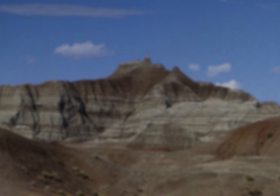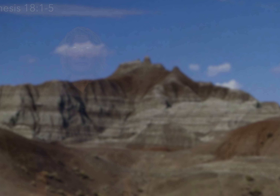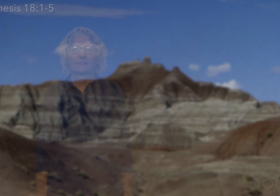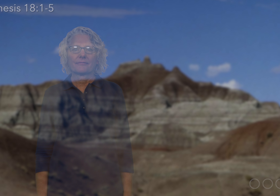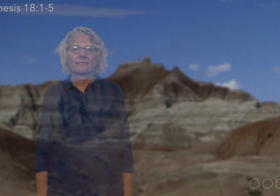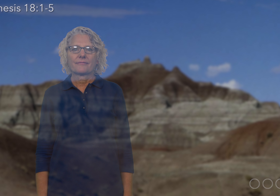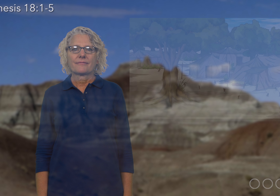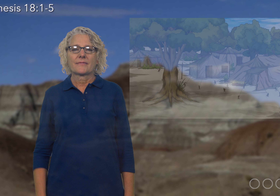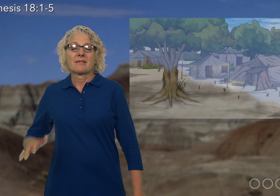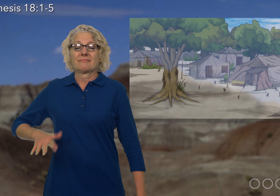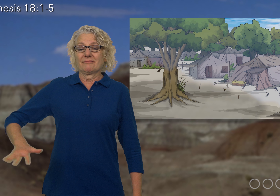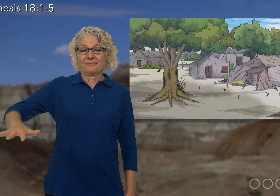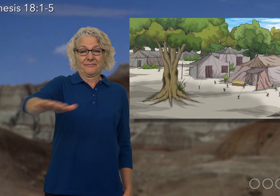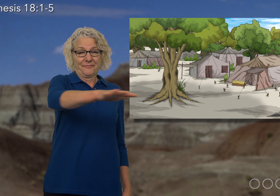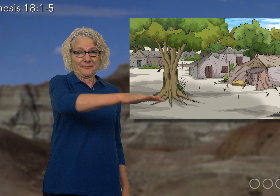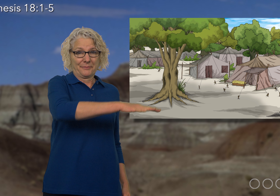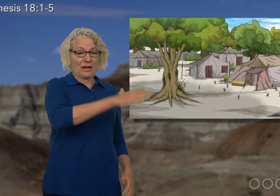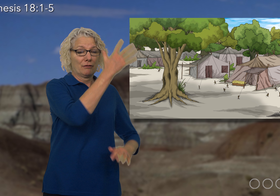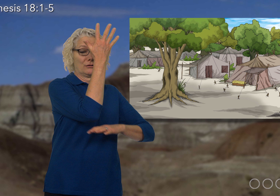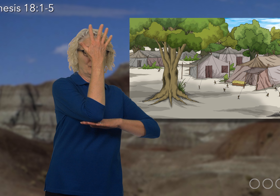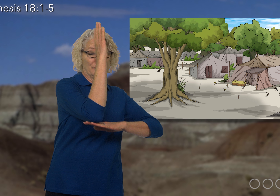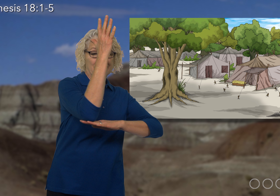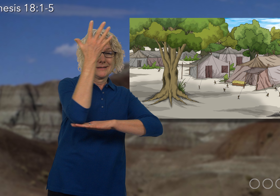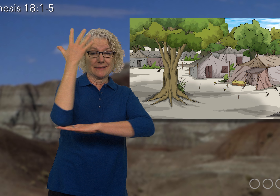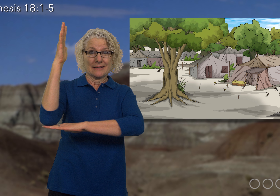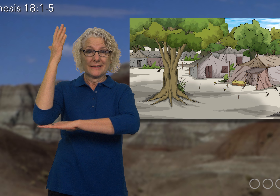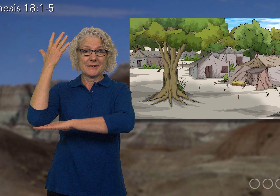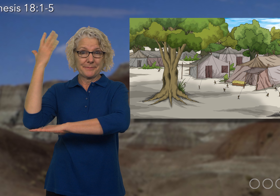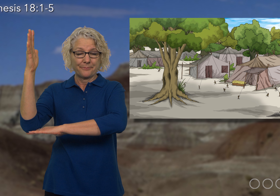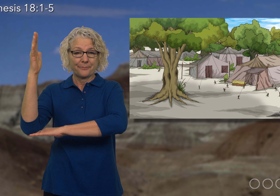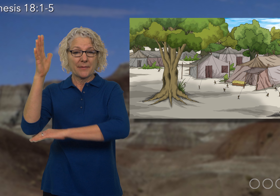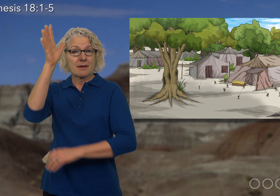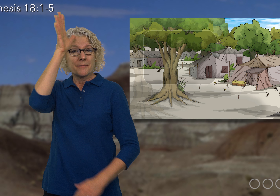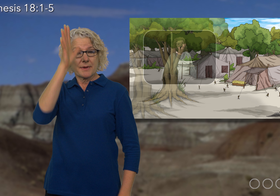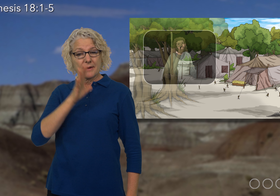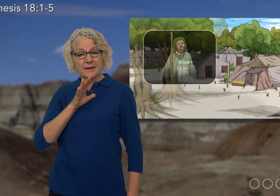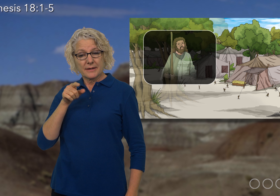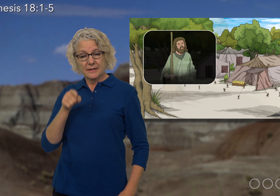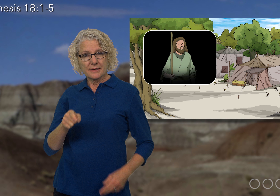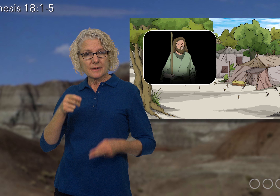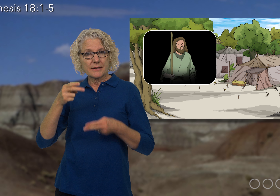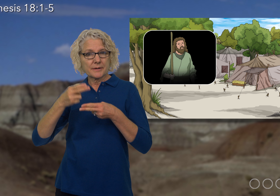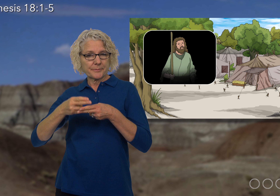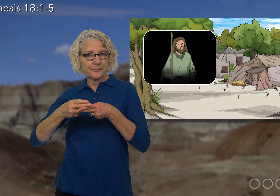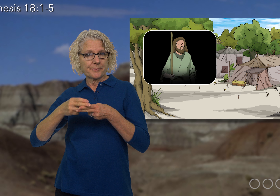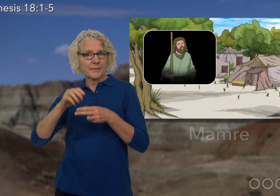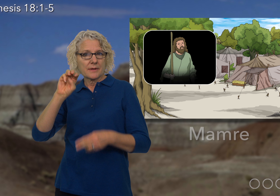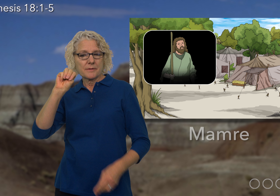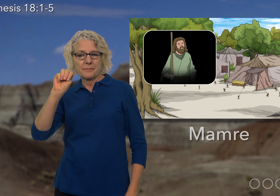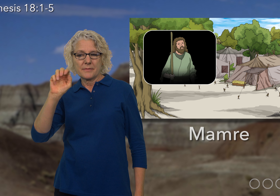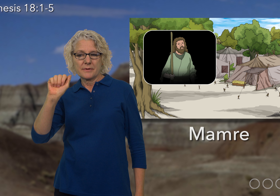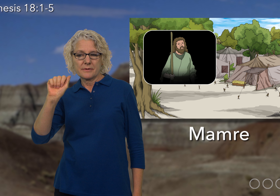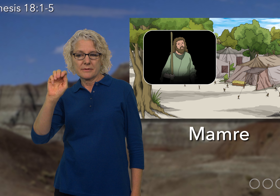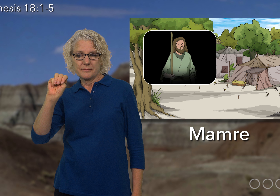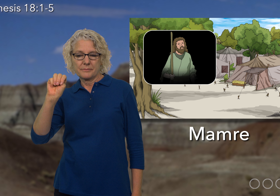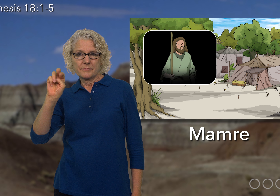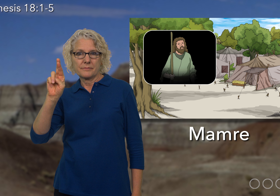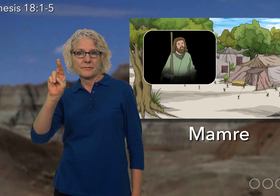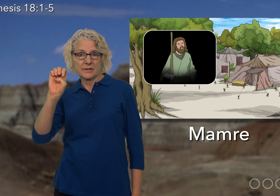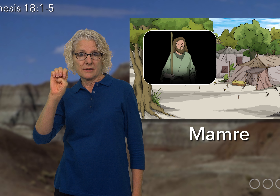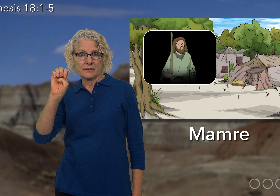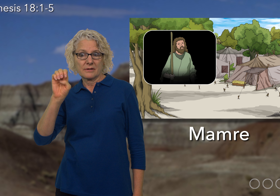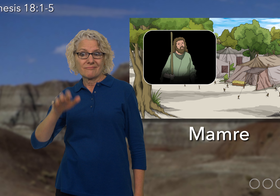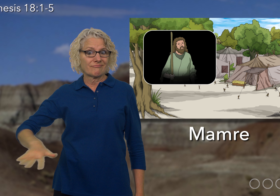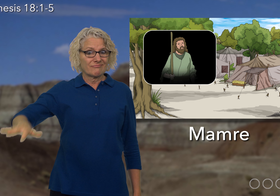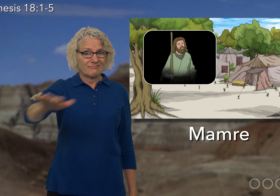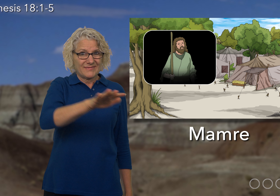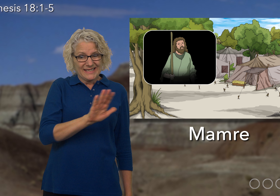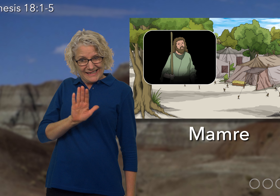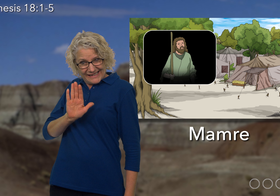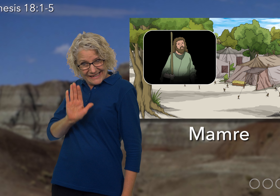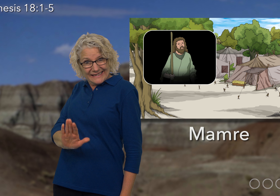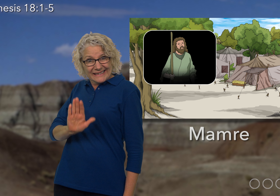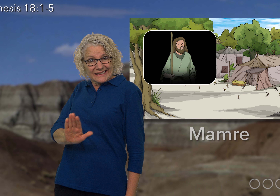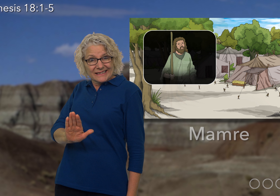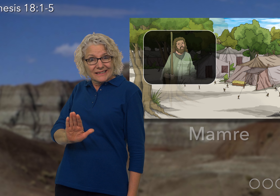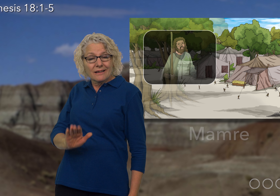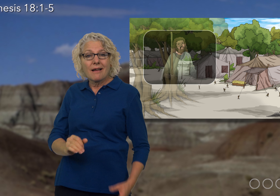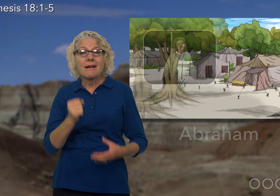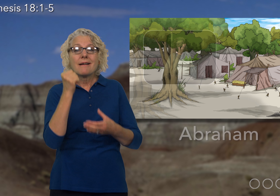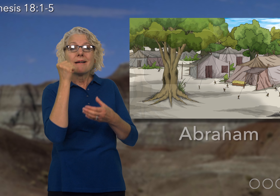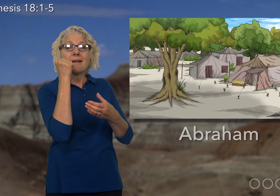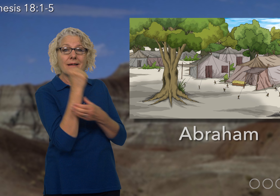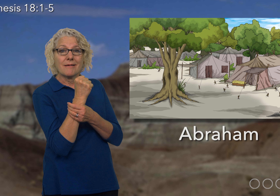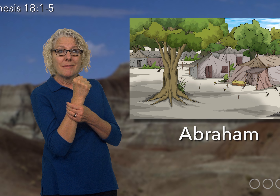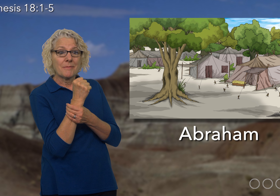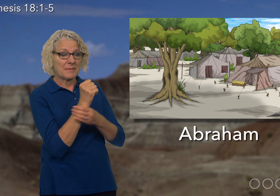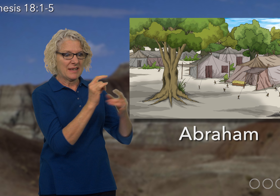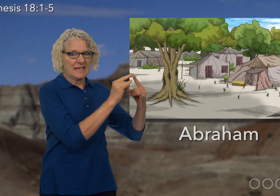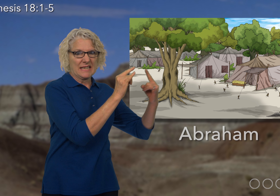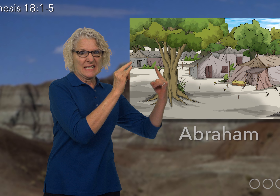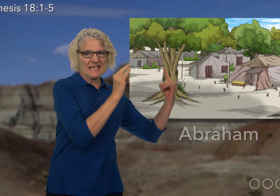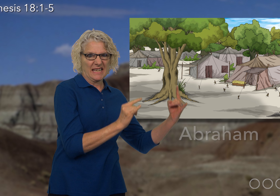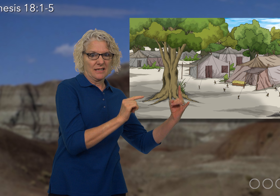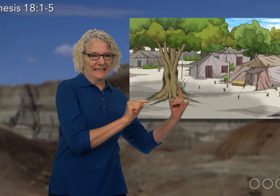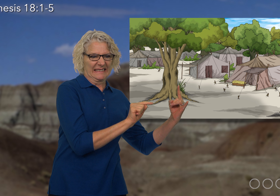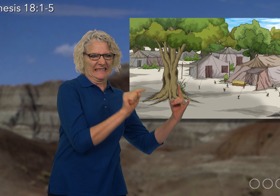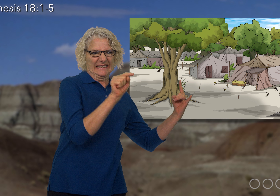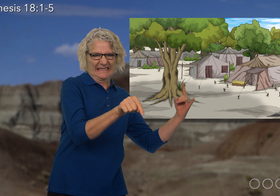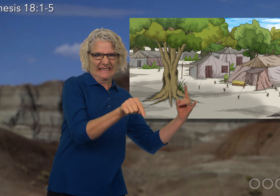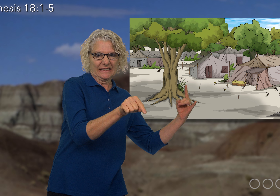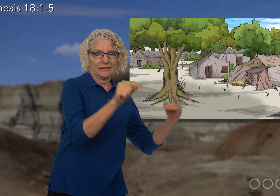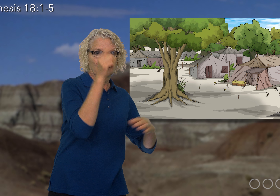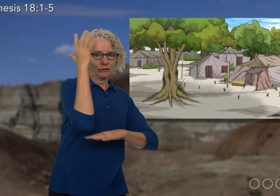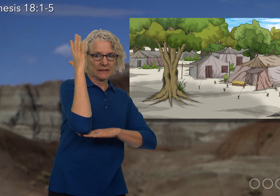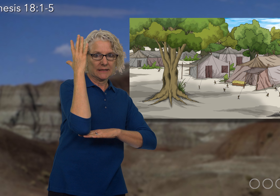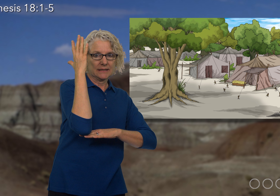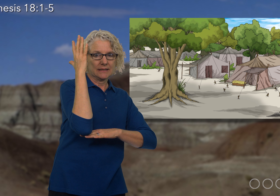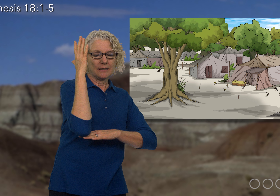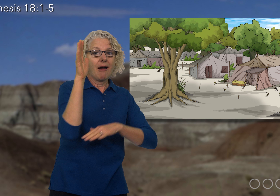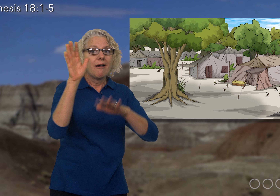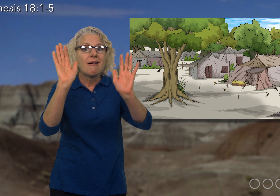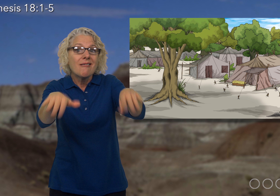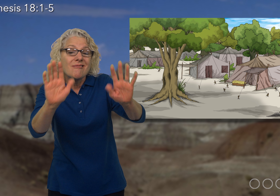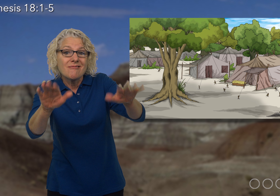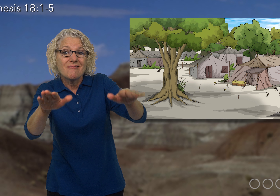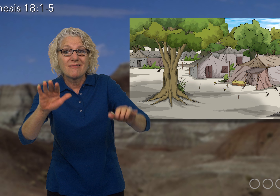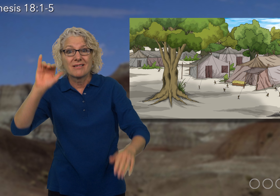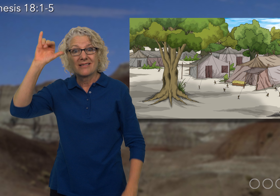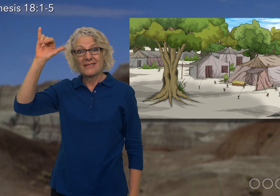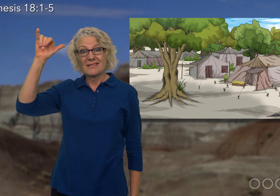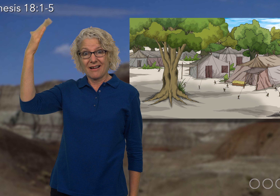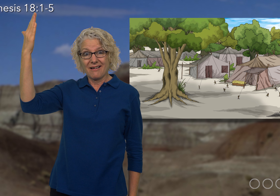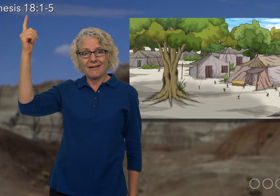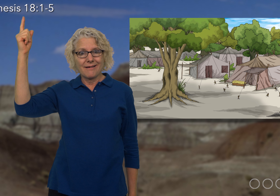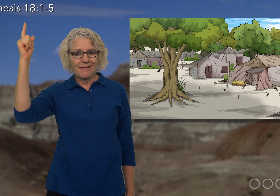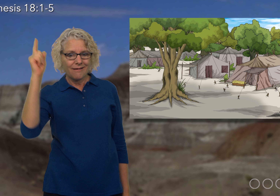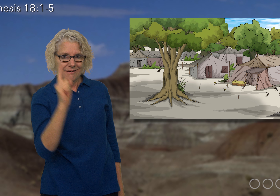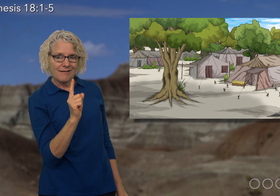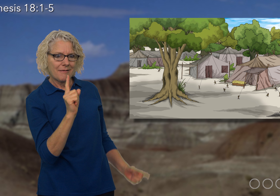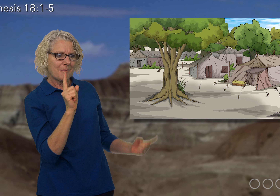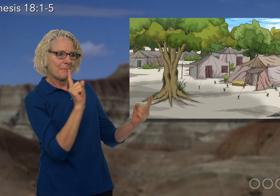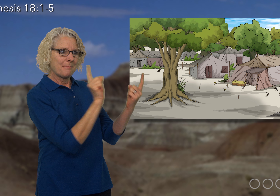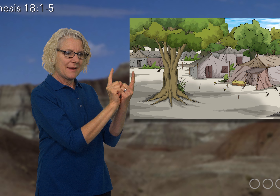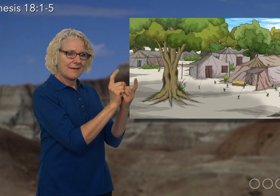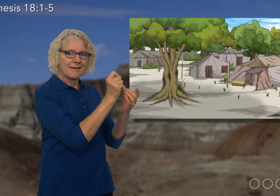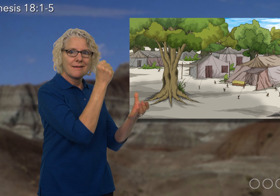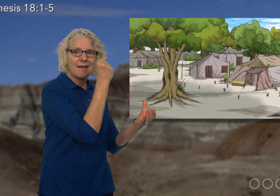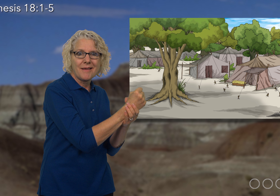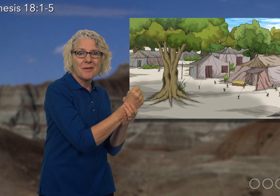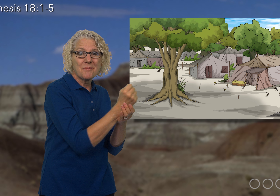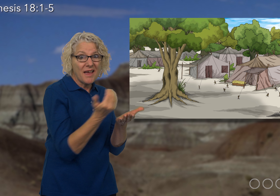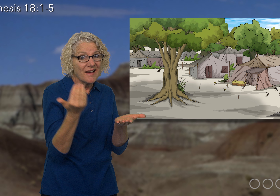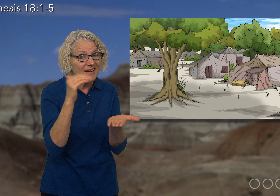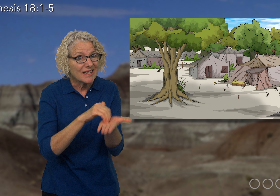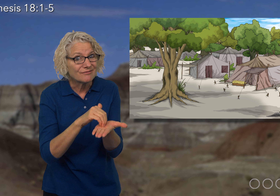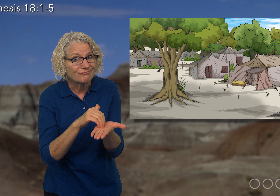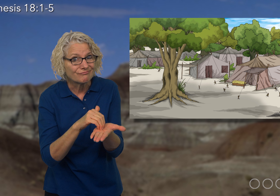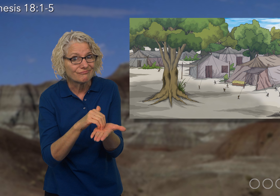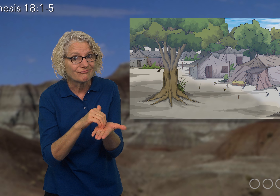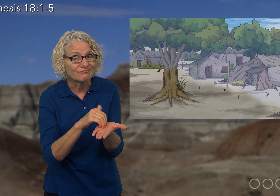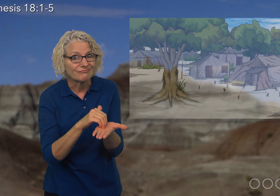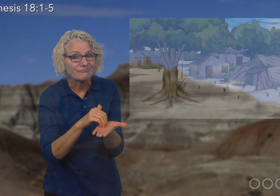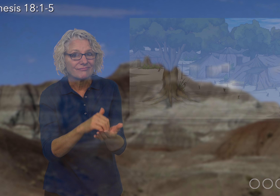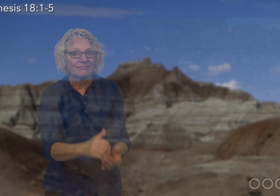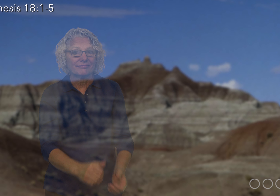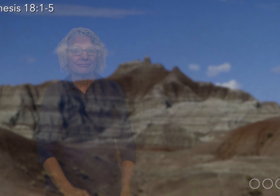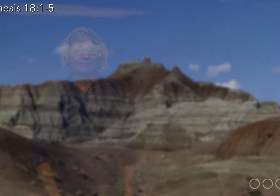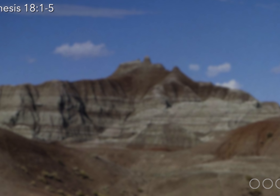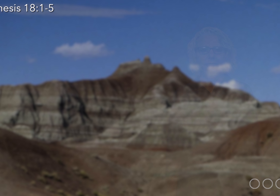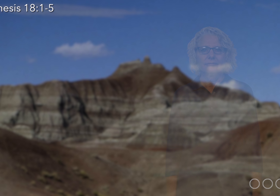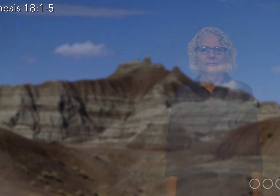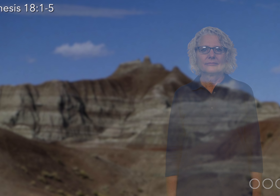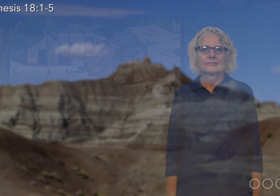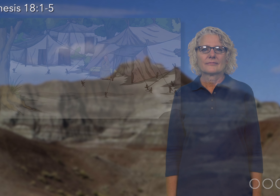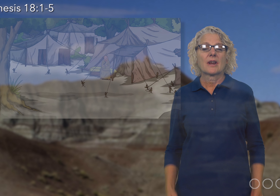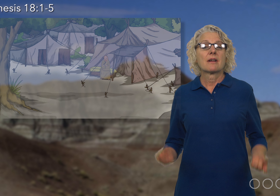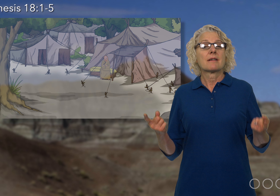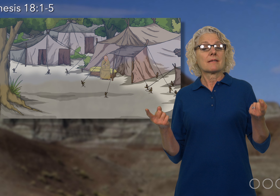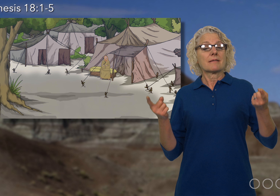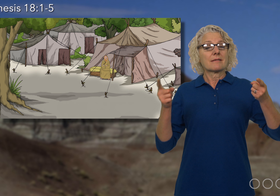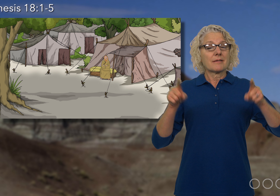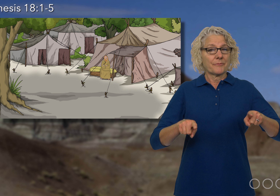Then the LORD appeared to Abraham by the Oaks of Mamre in the heat of the day, while he was sitting at the entrance of his tent.